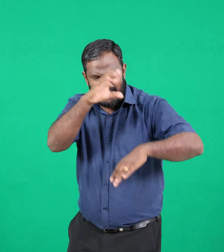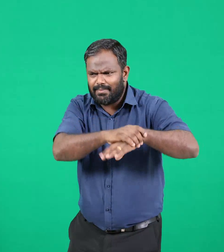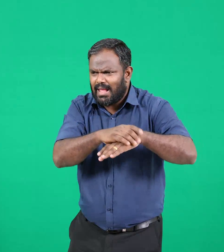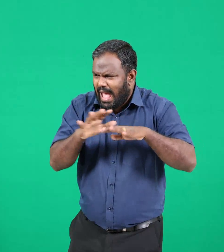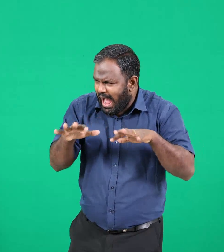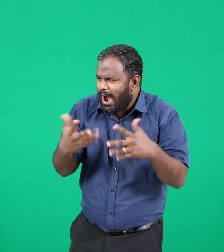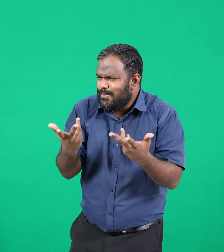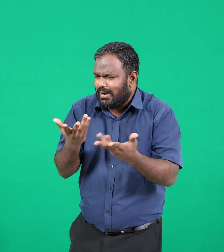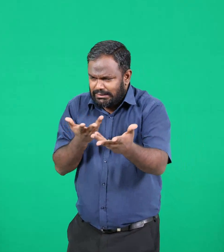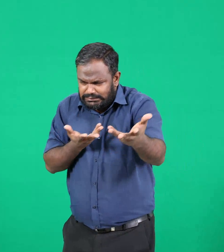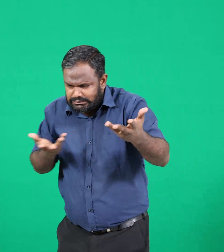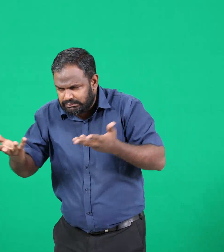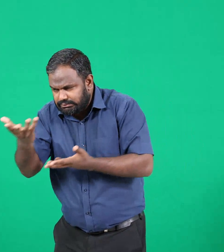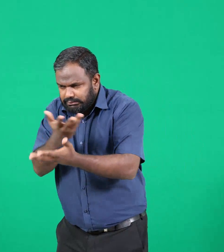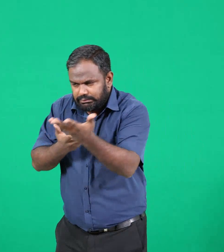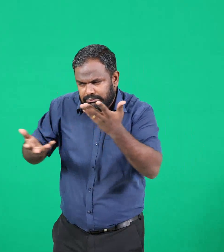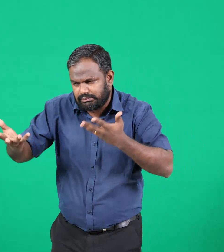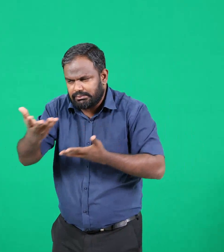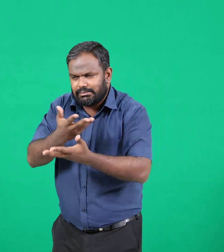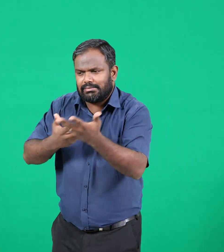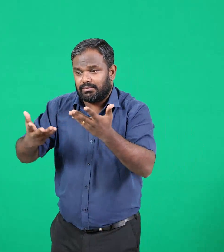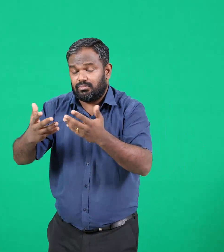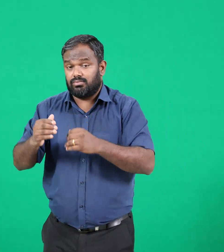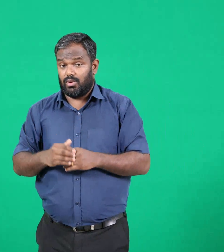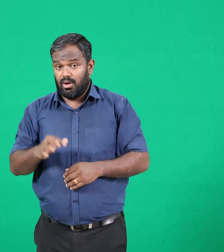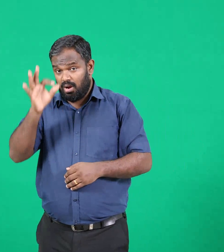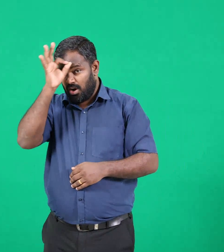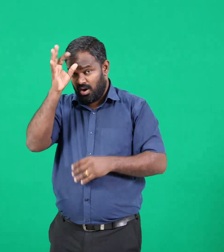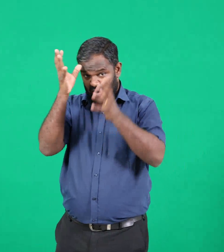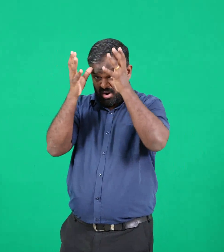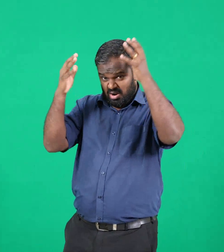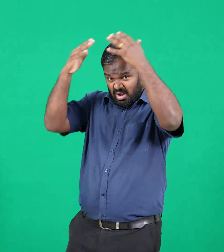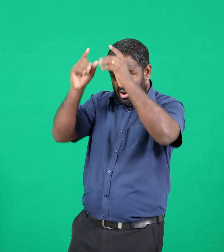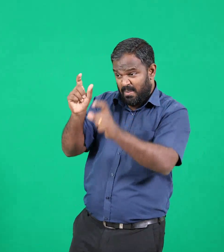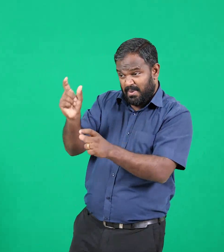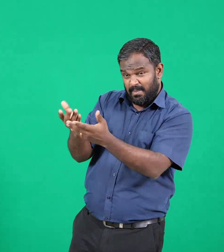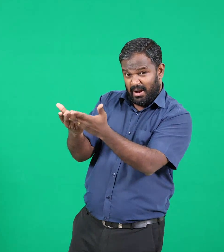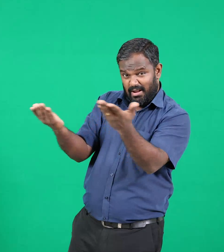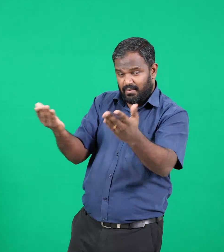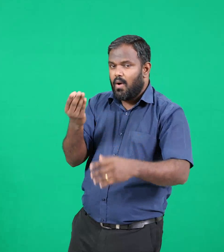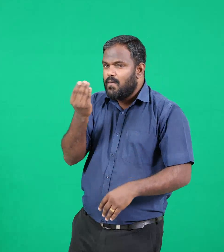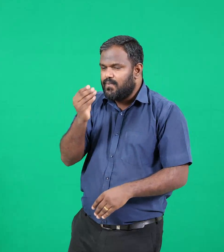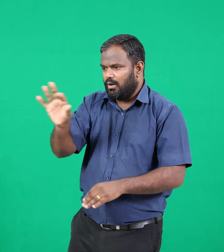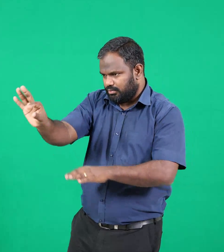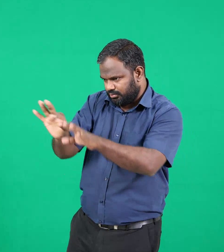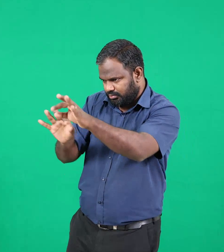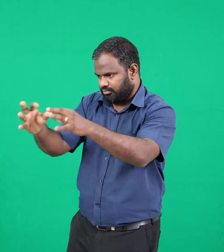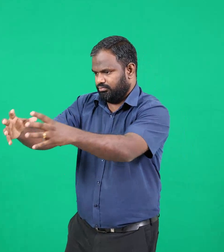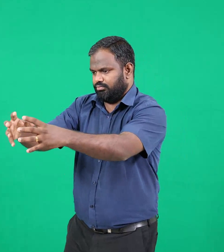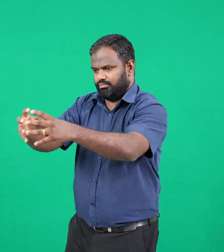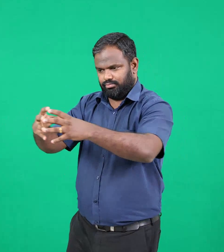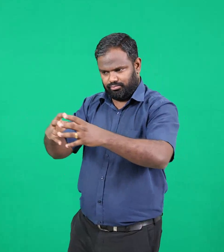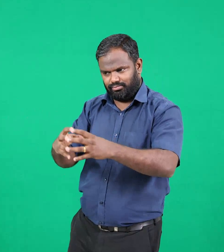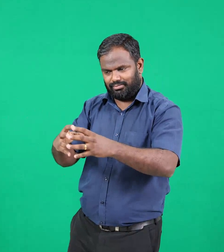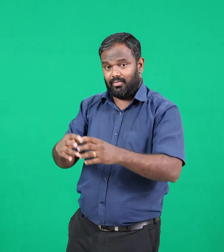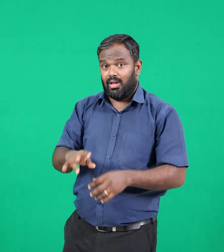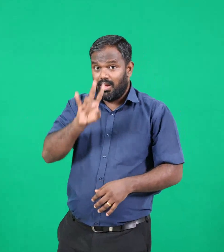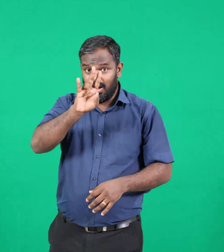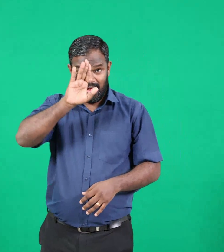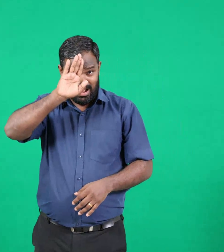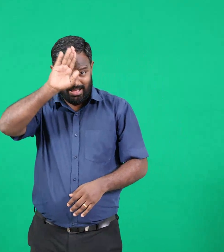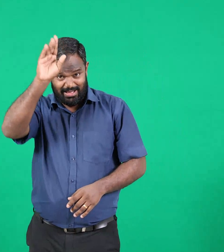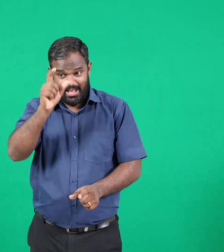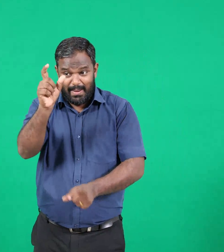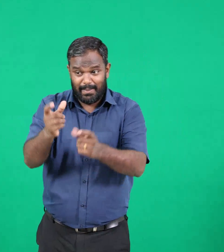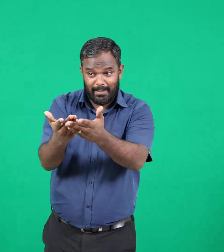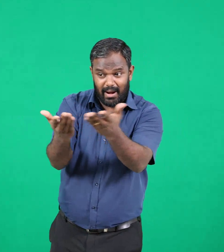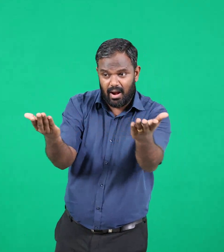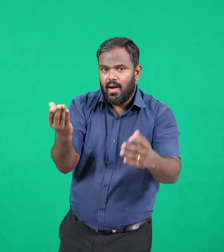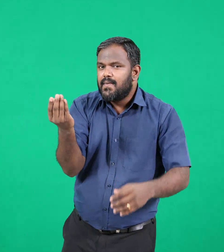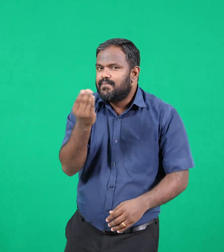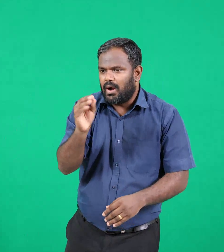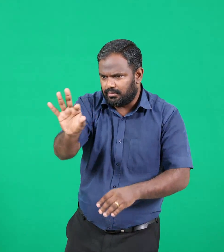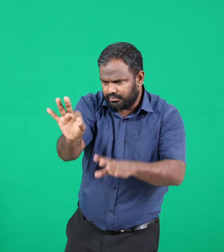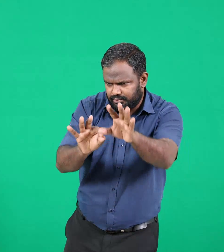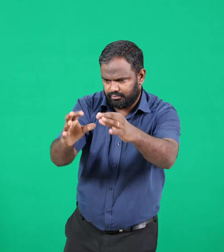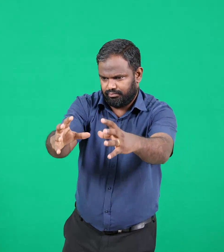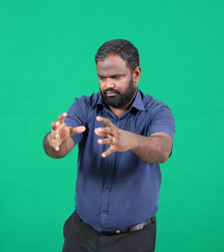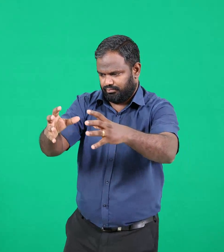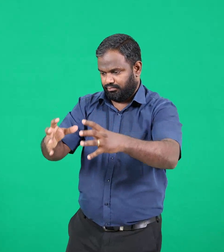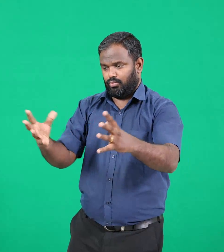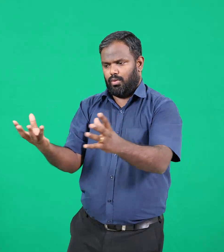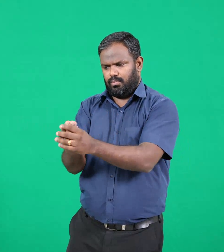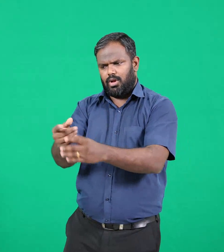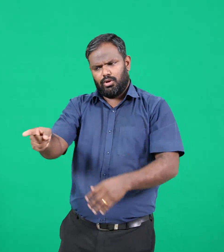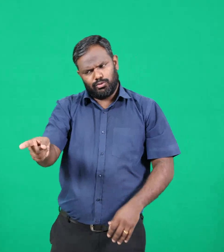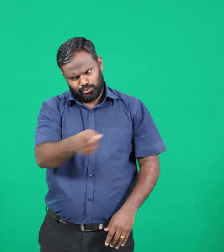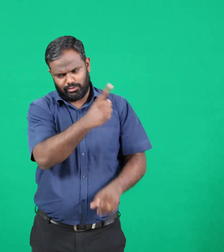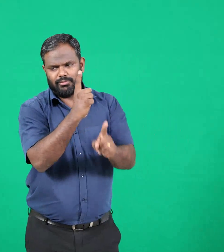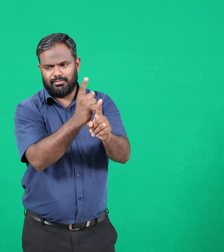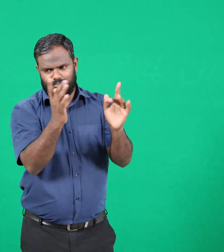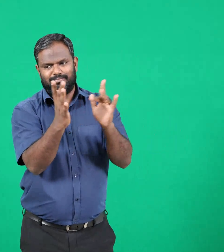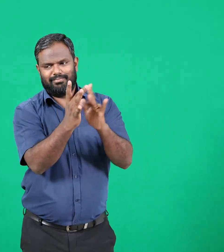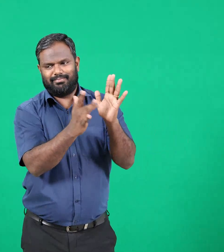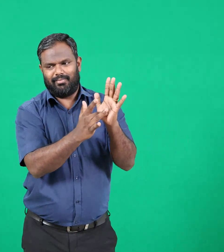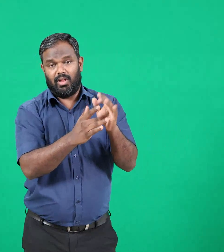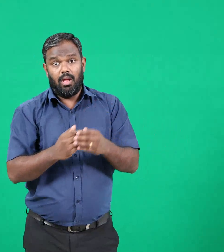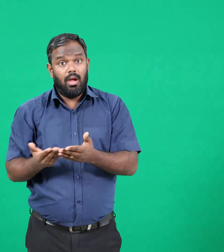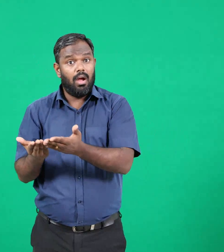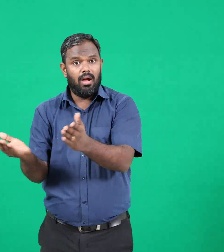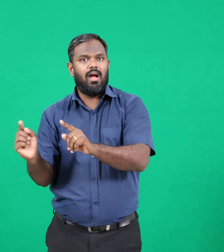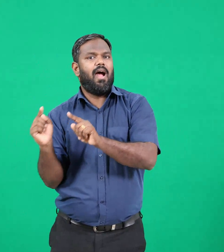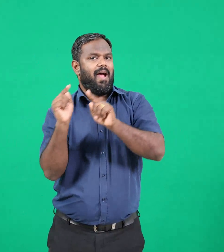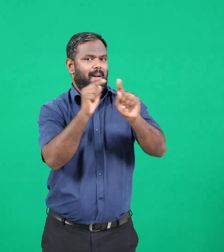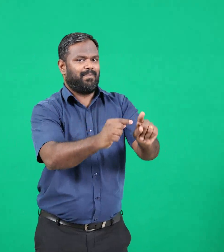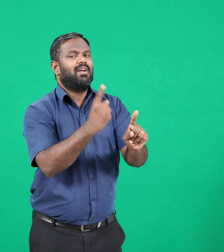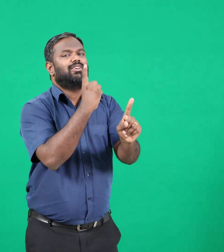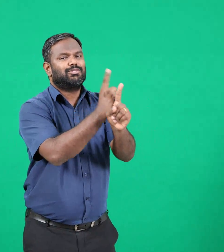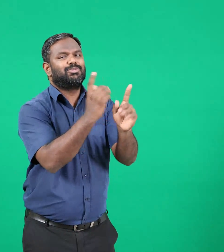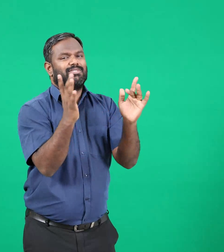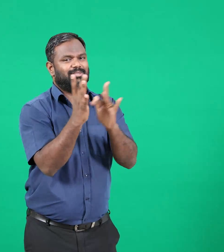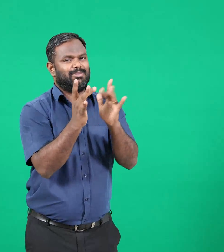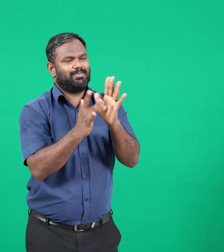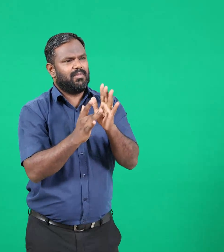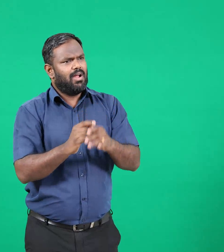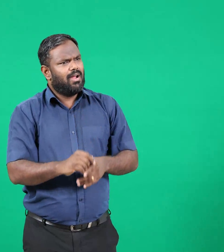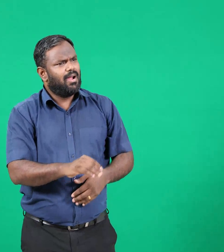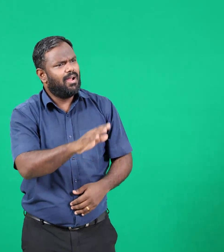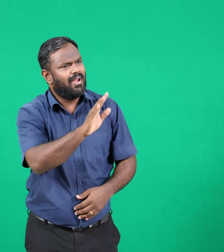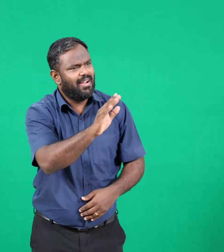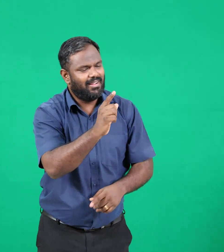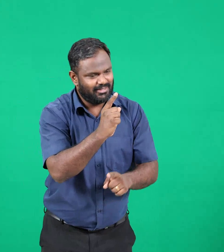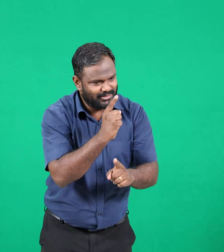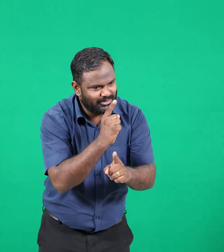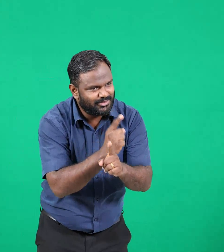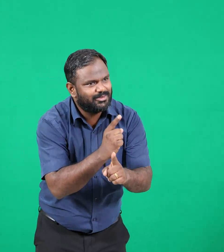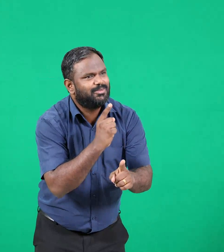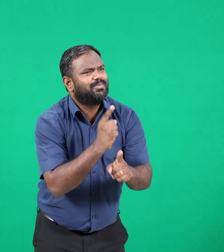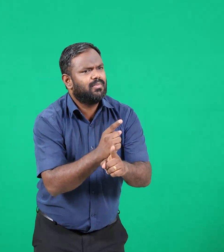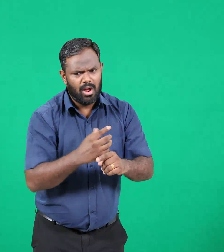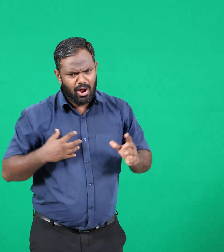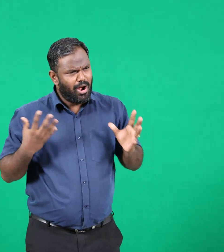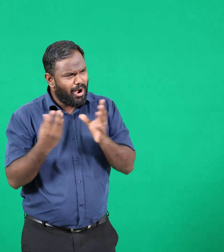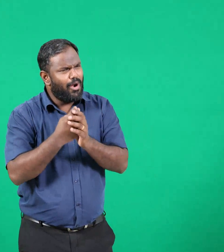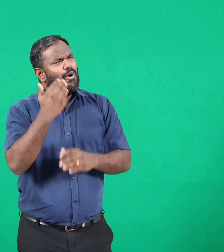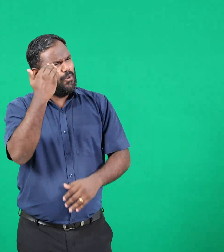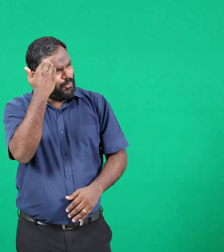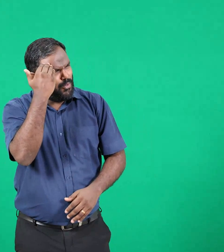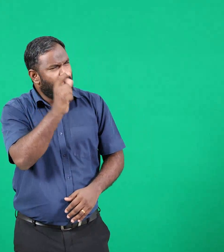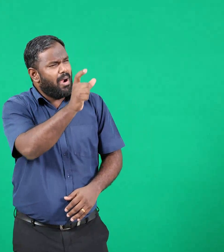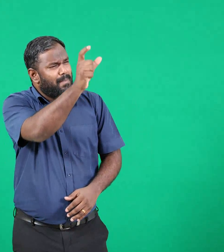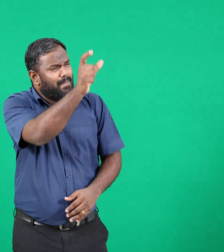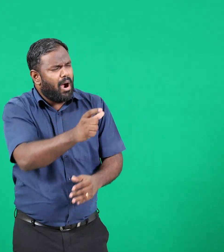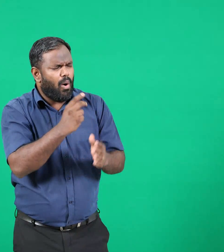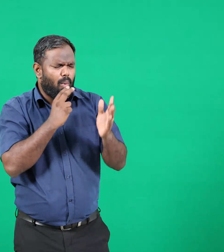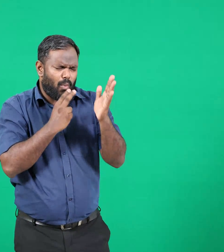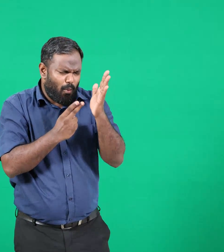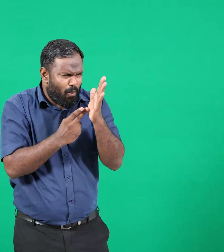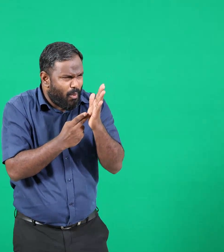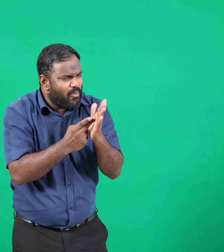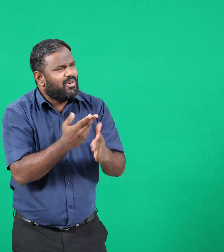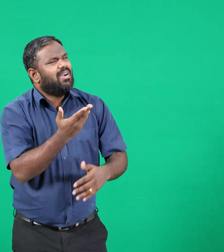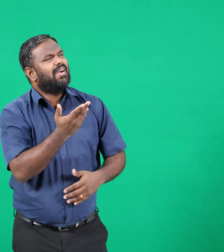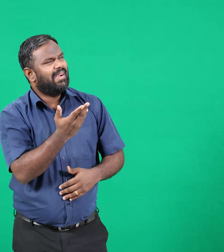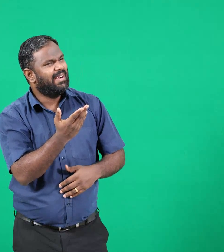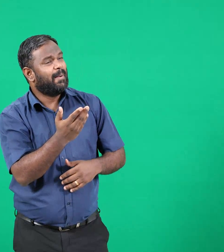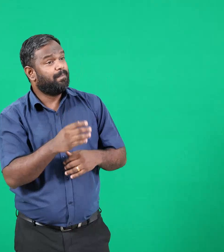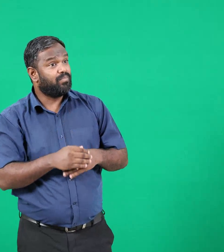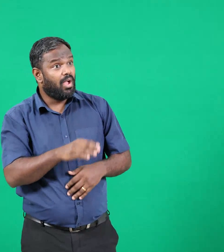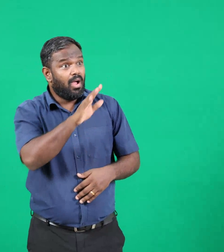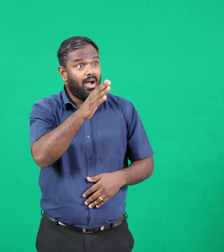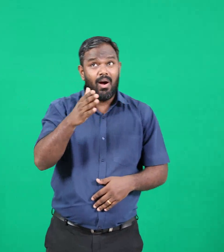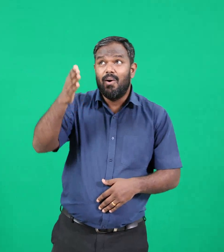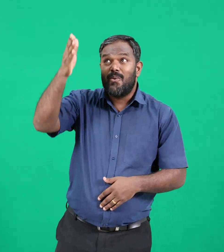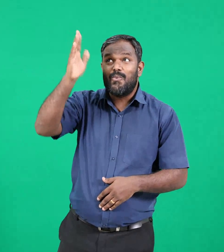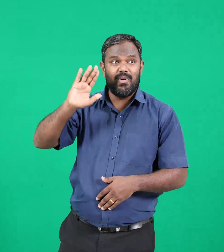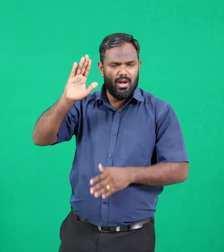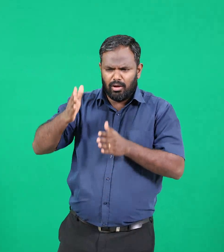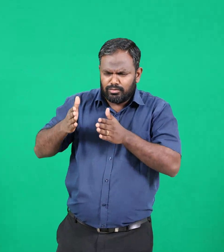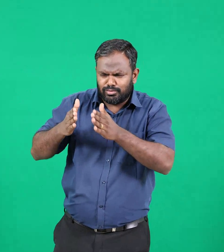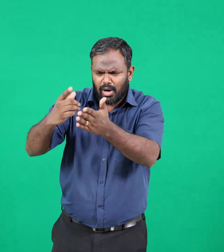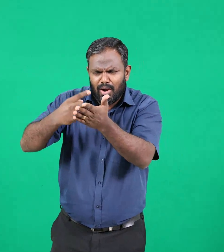" Teacher," they said, "we know that You are honest and that You teach the way of God in accordance with the truth.